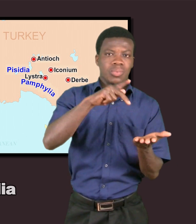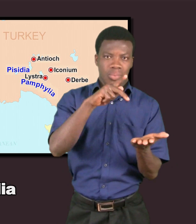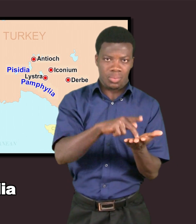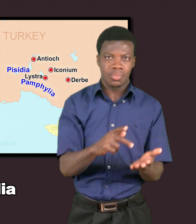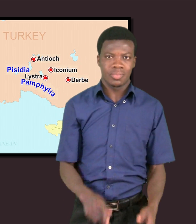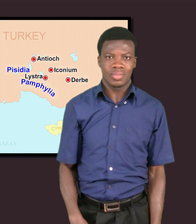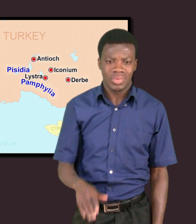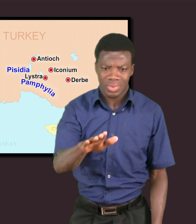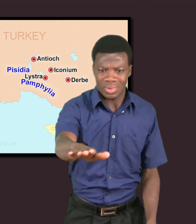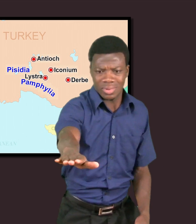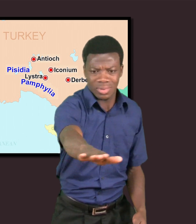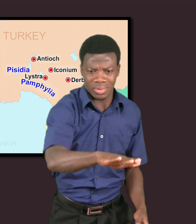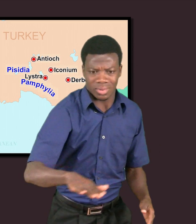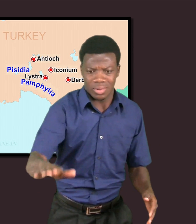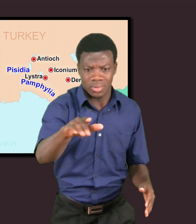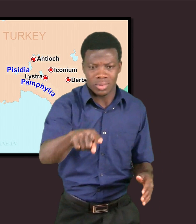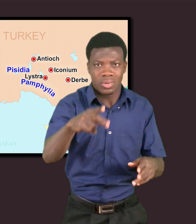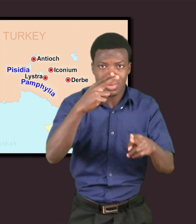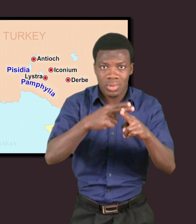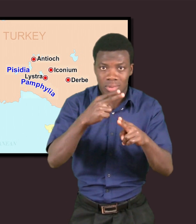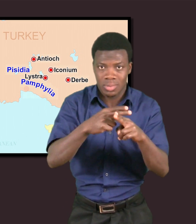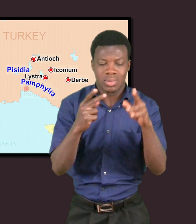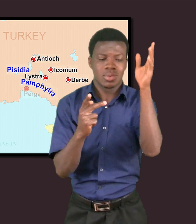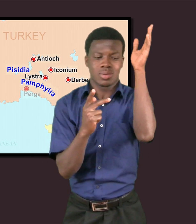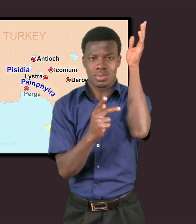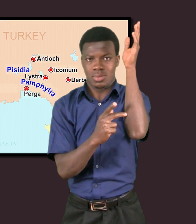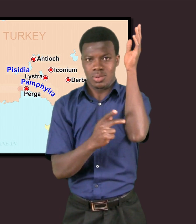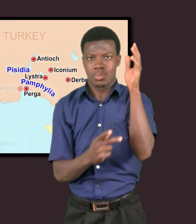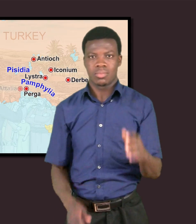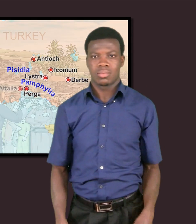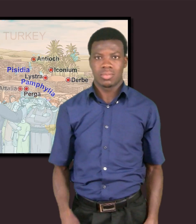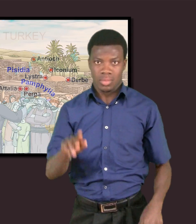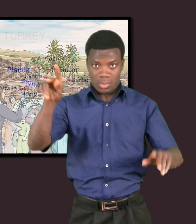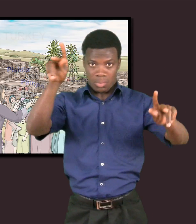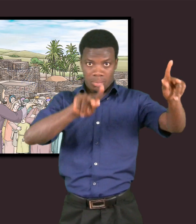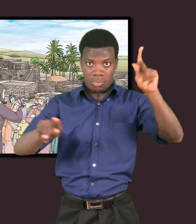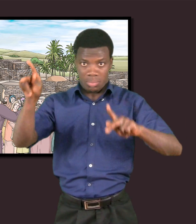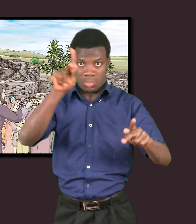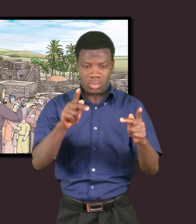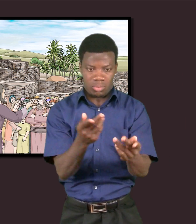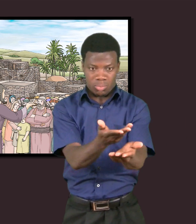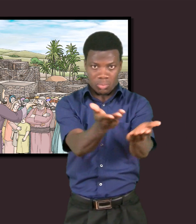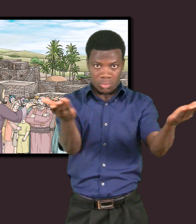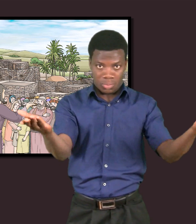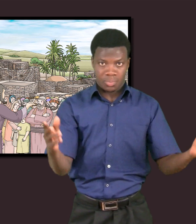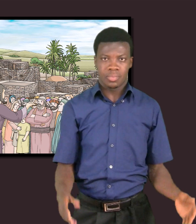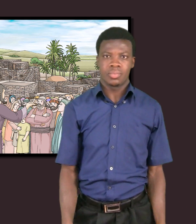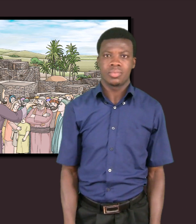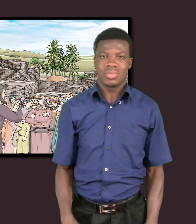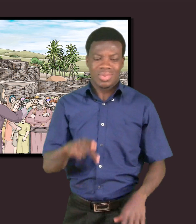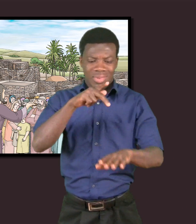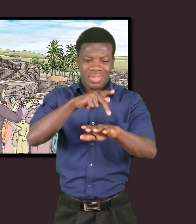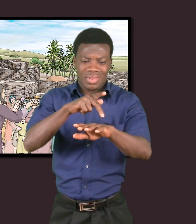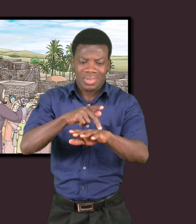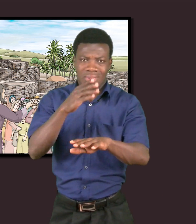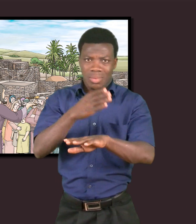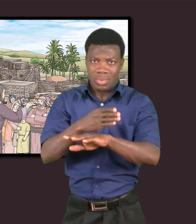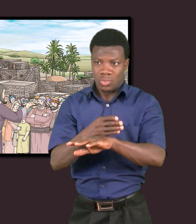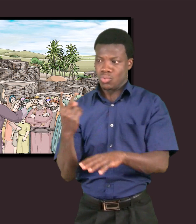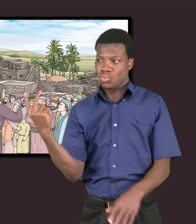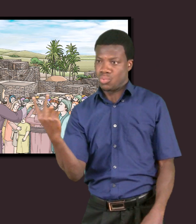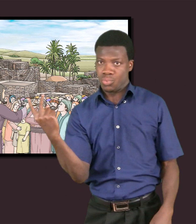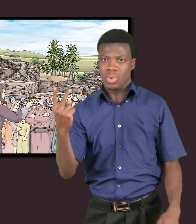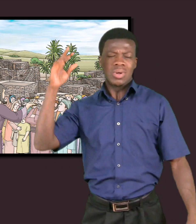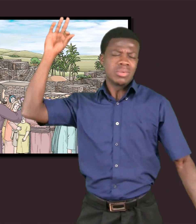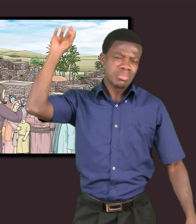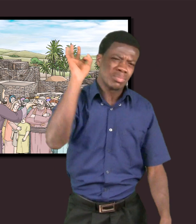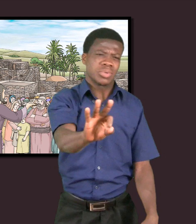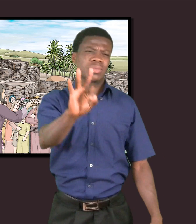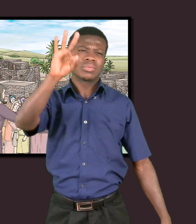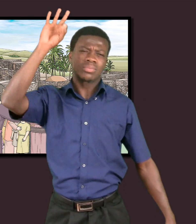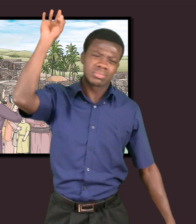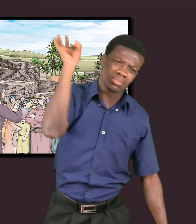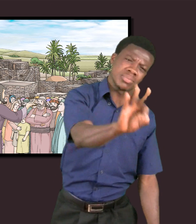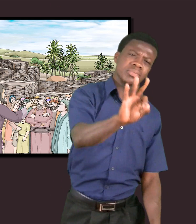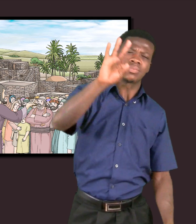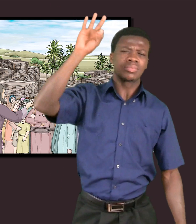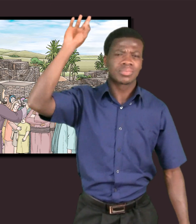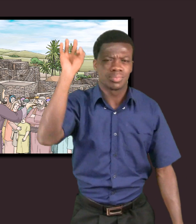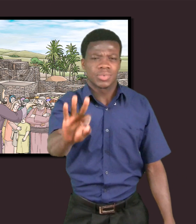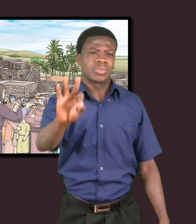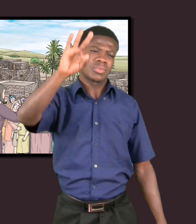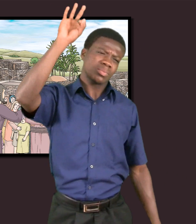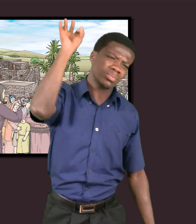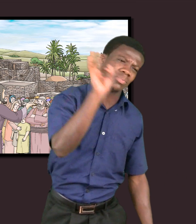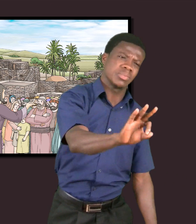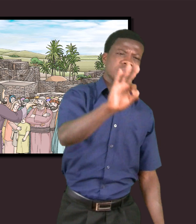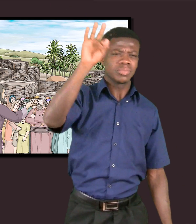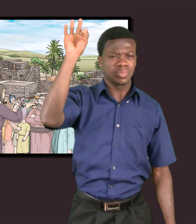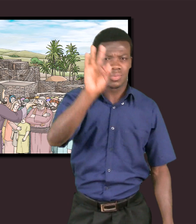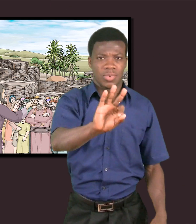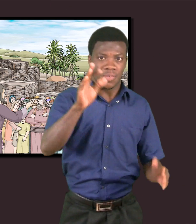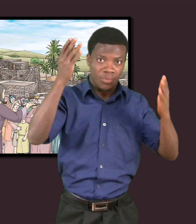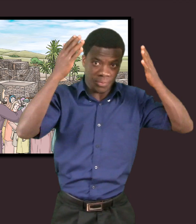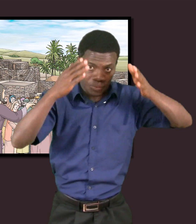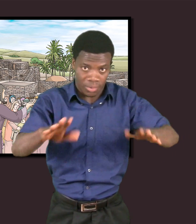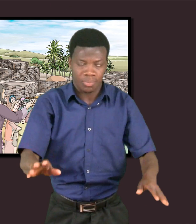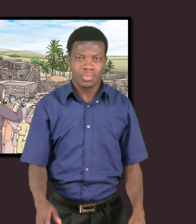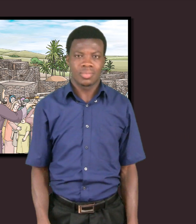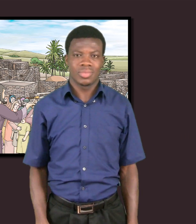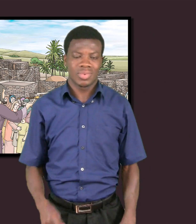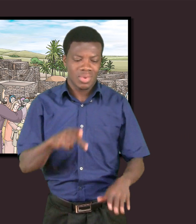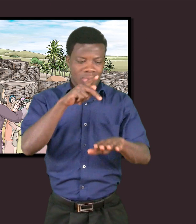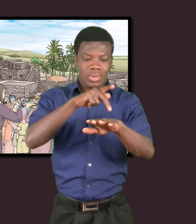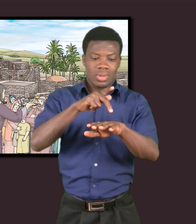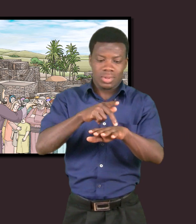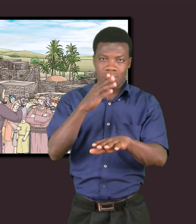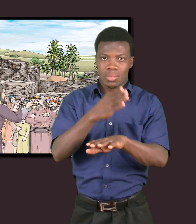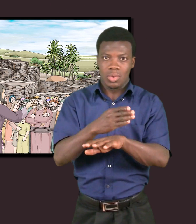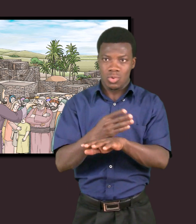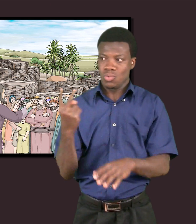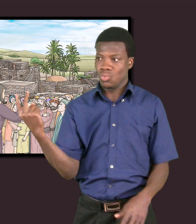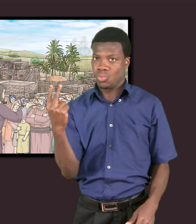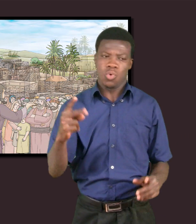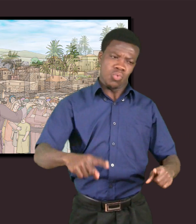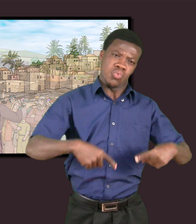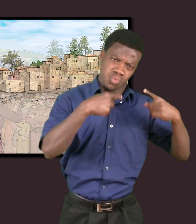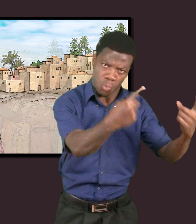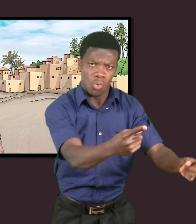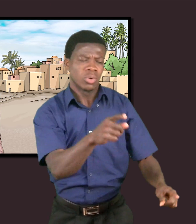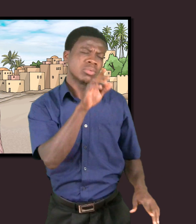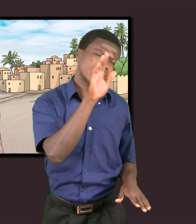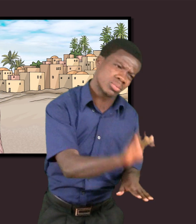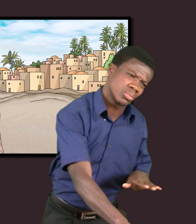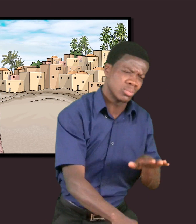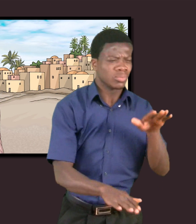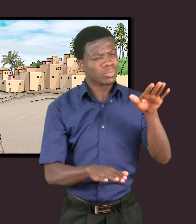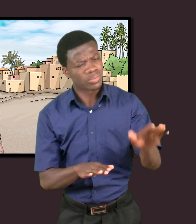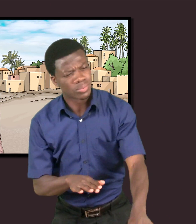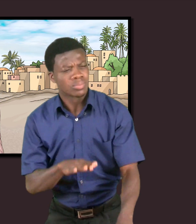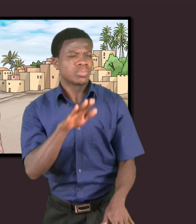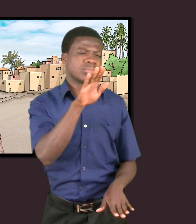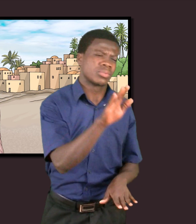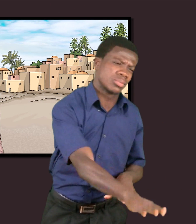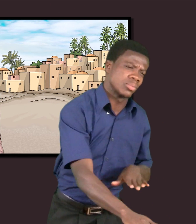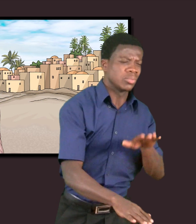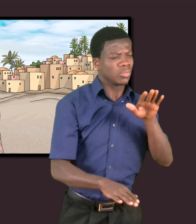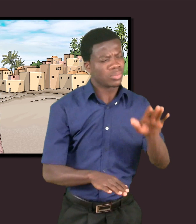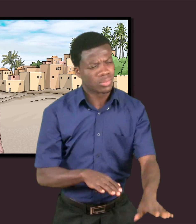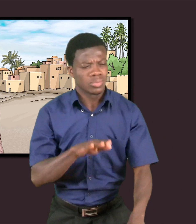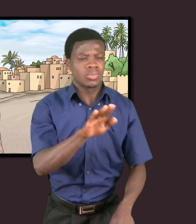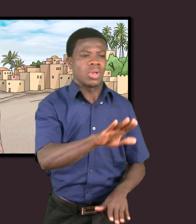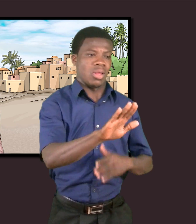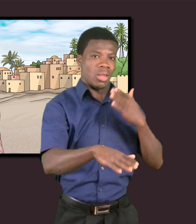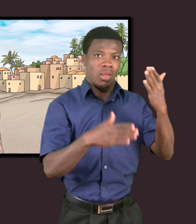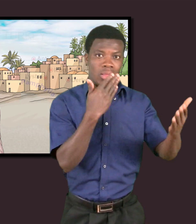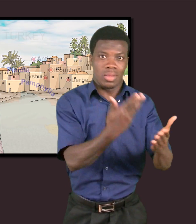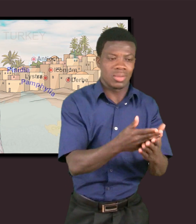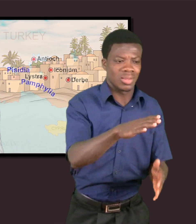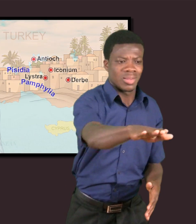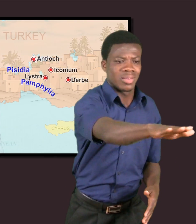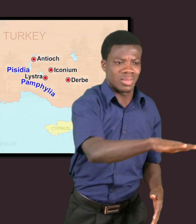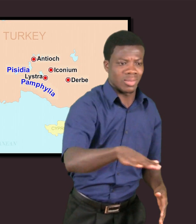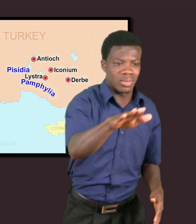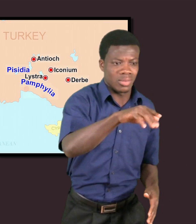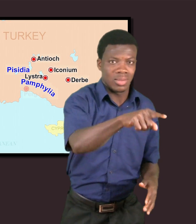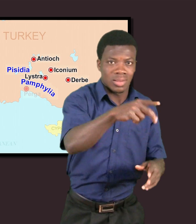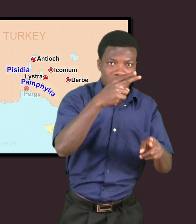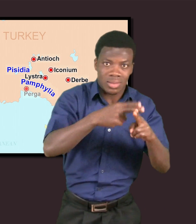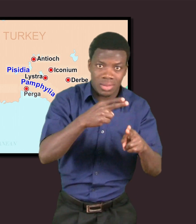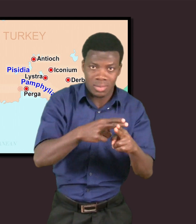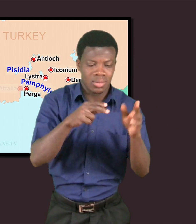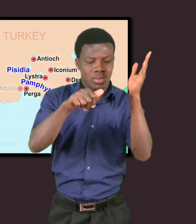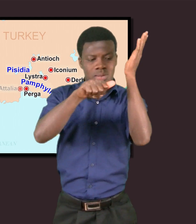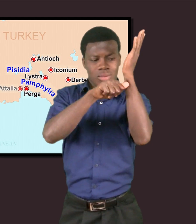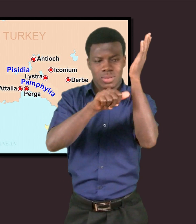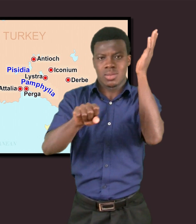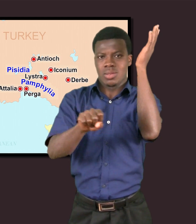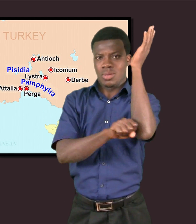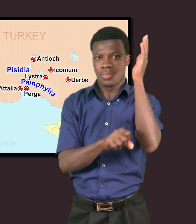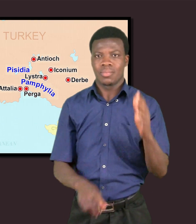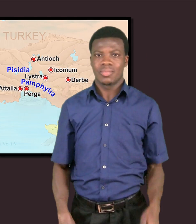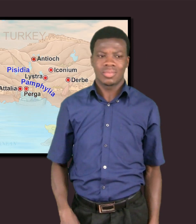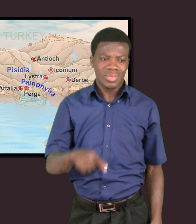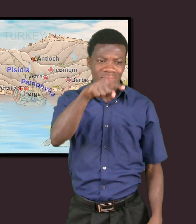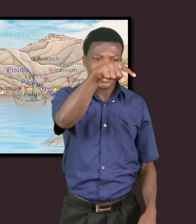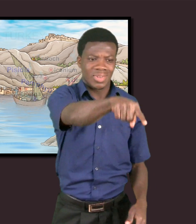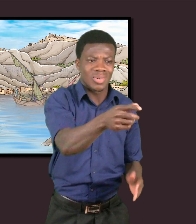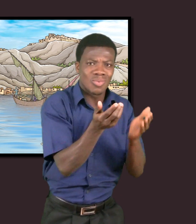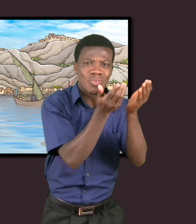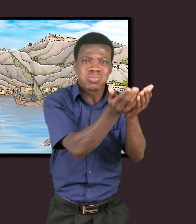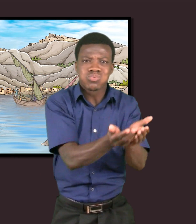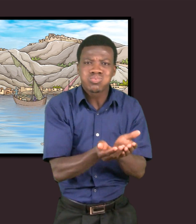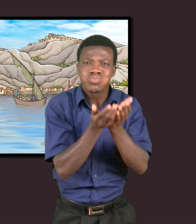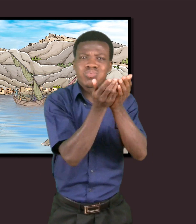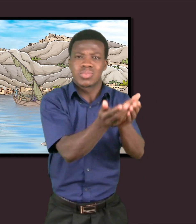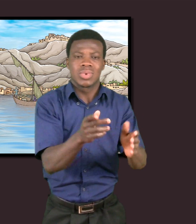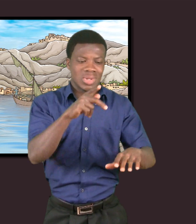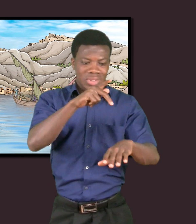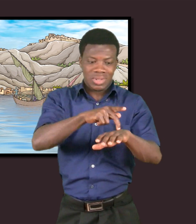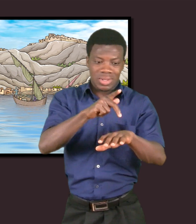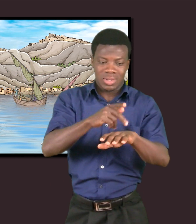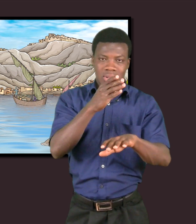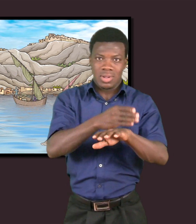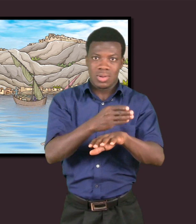And when they had spoken the word in Perga, they went down to Attalia.